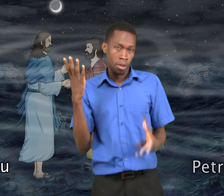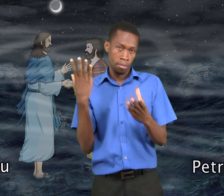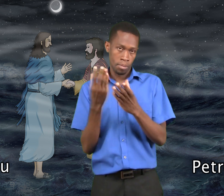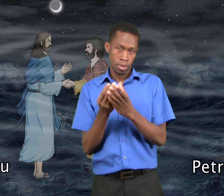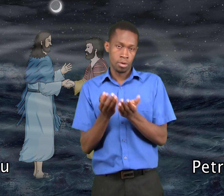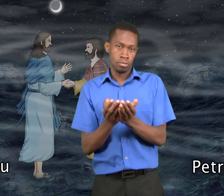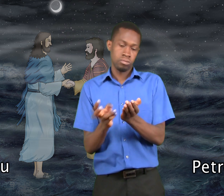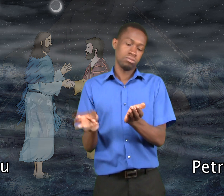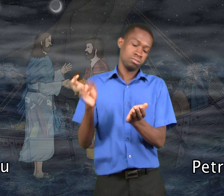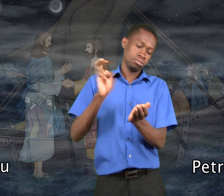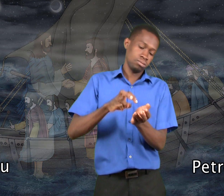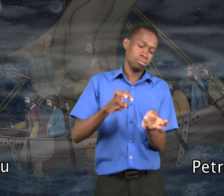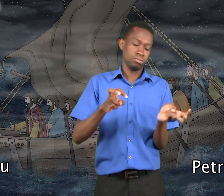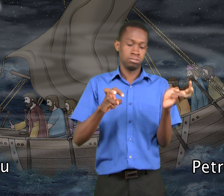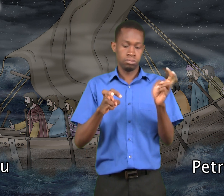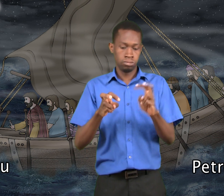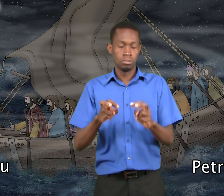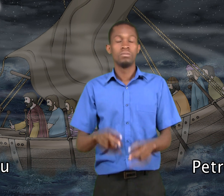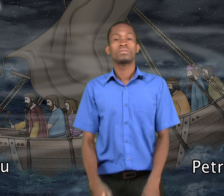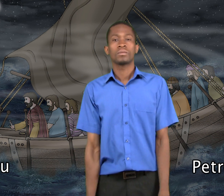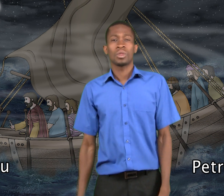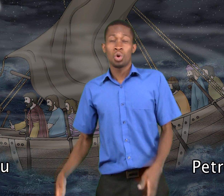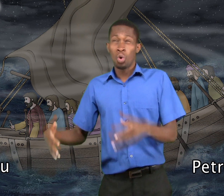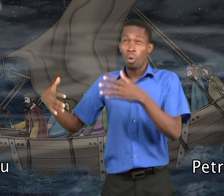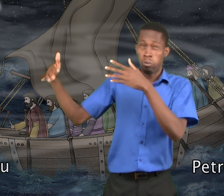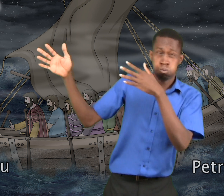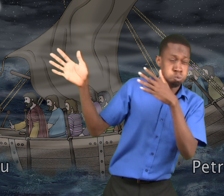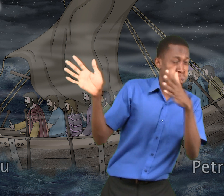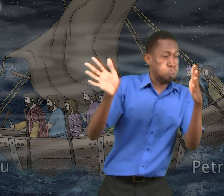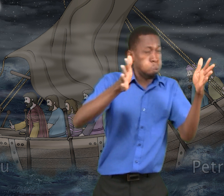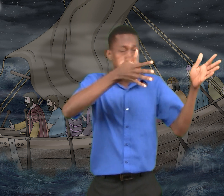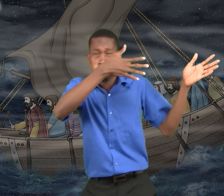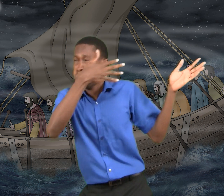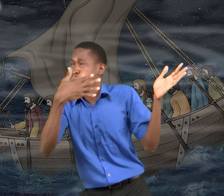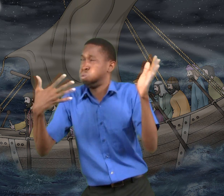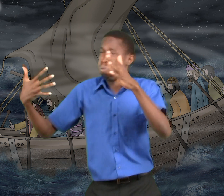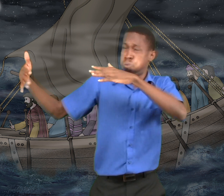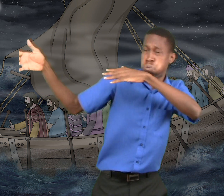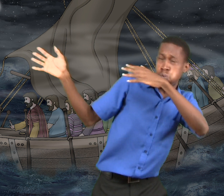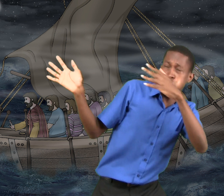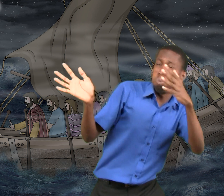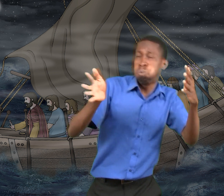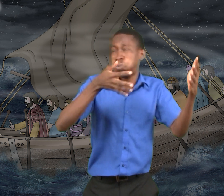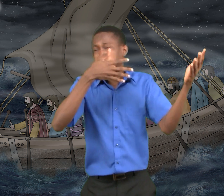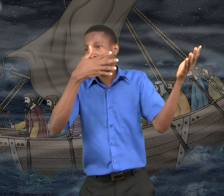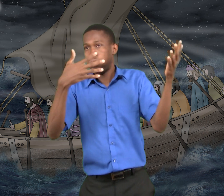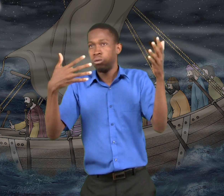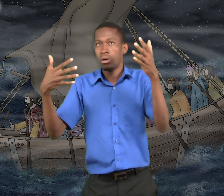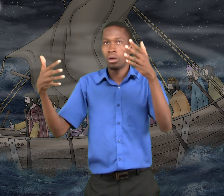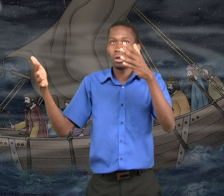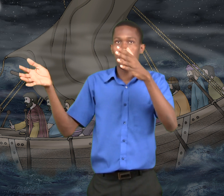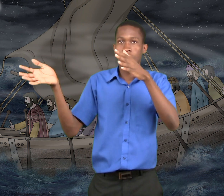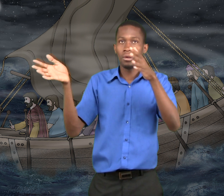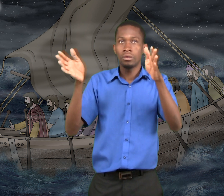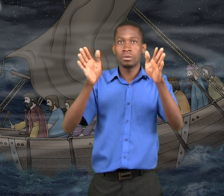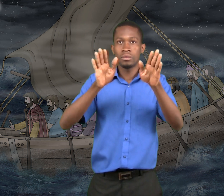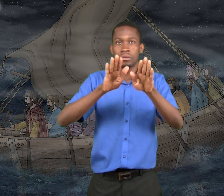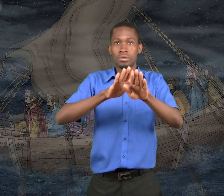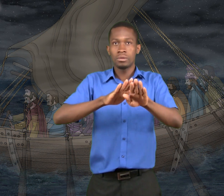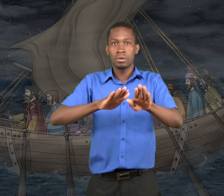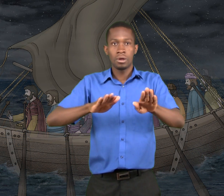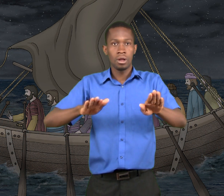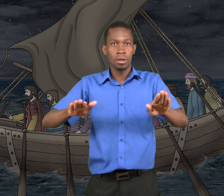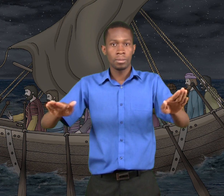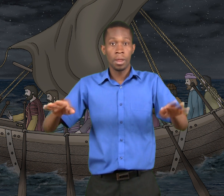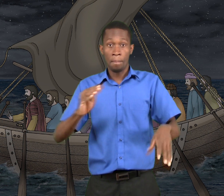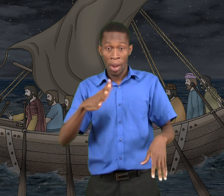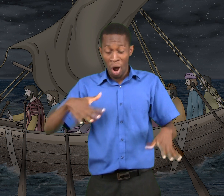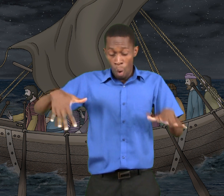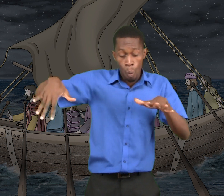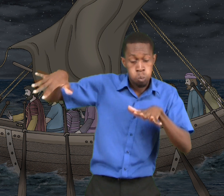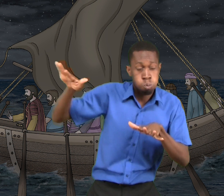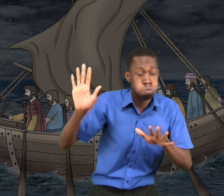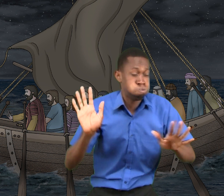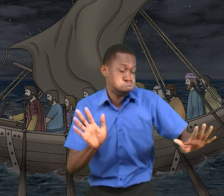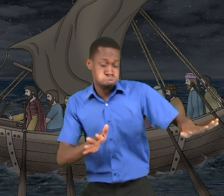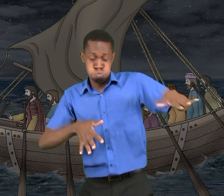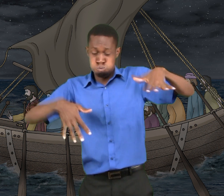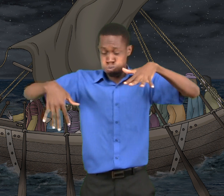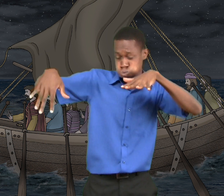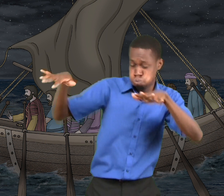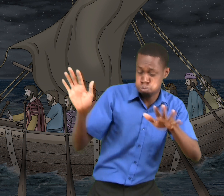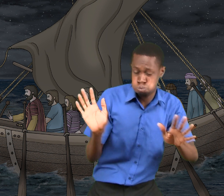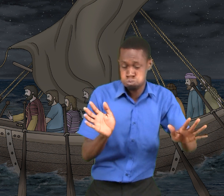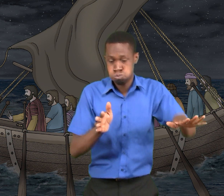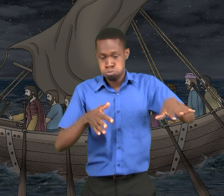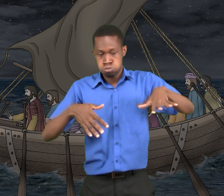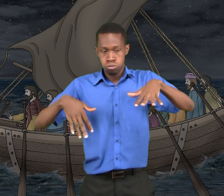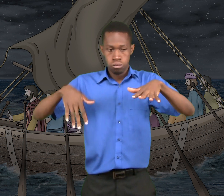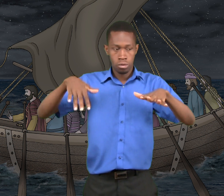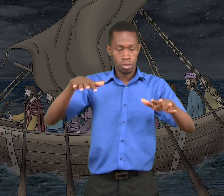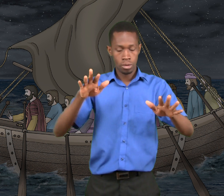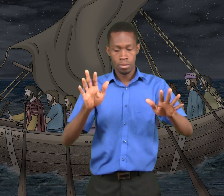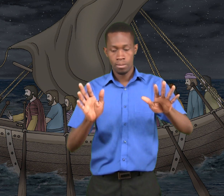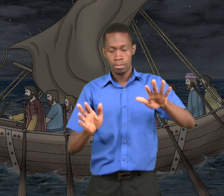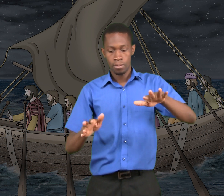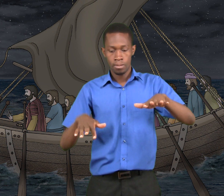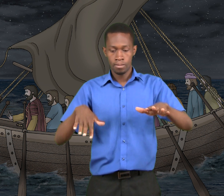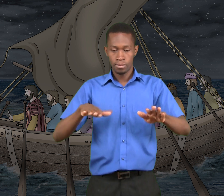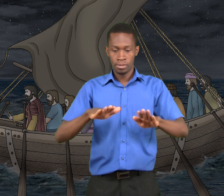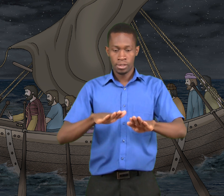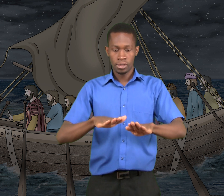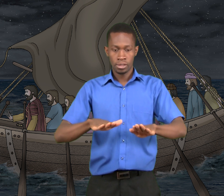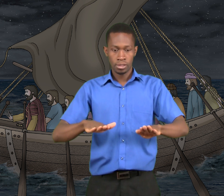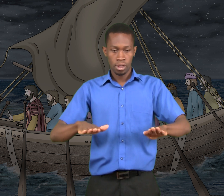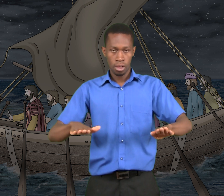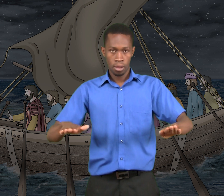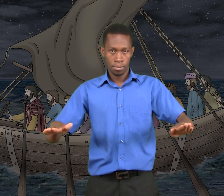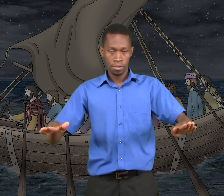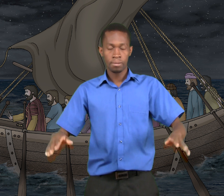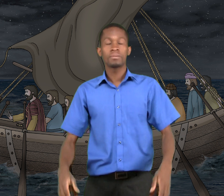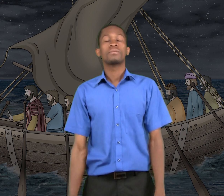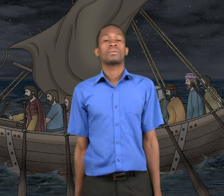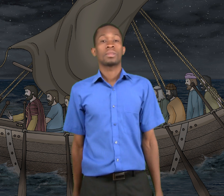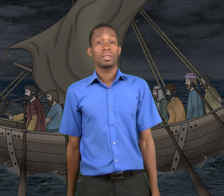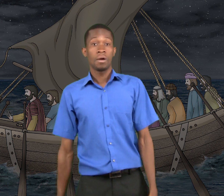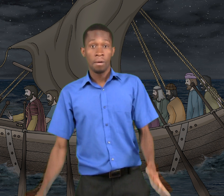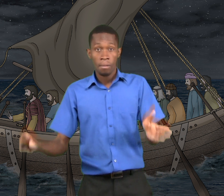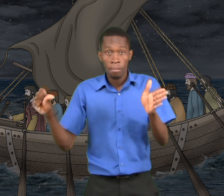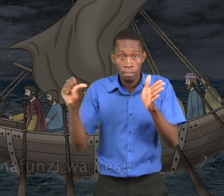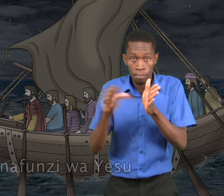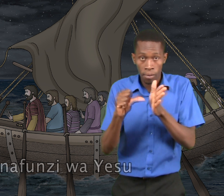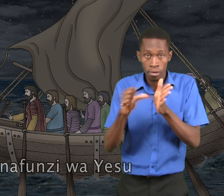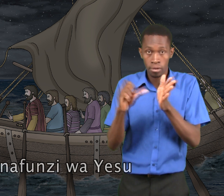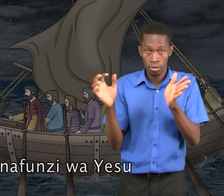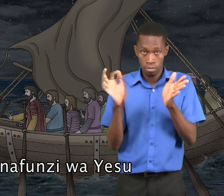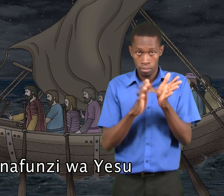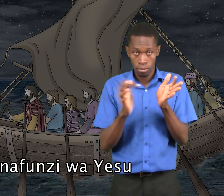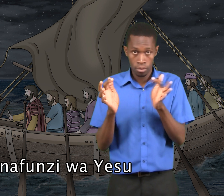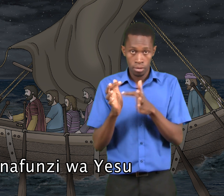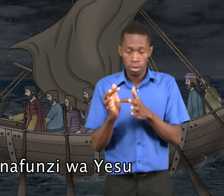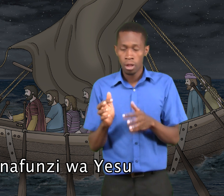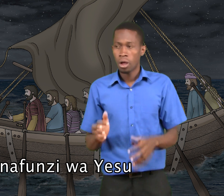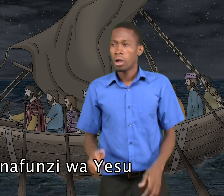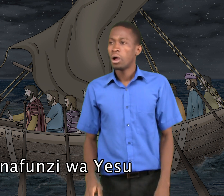And when they had climbed back into the boat, the wind died down.